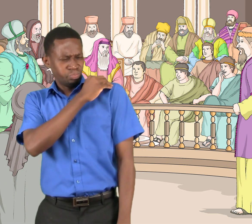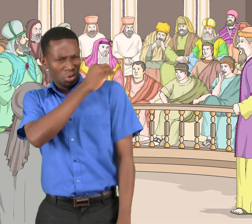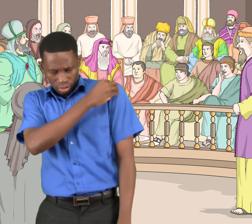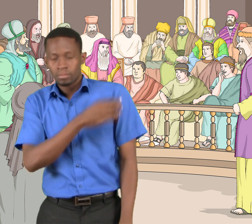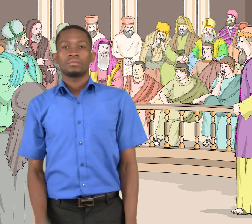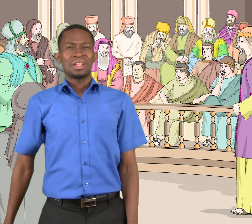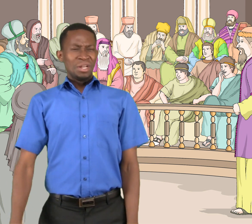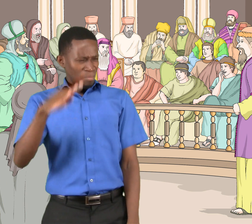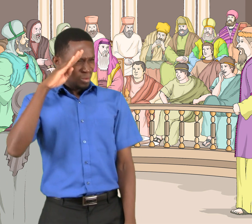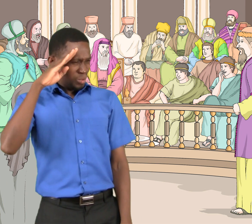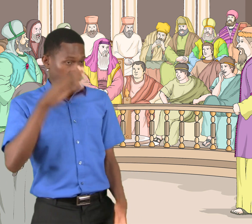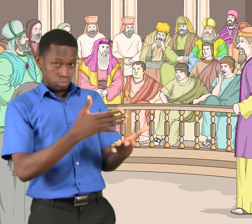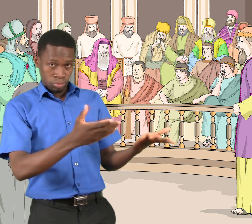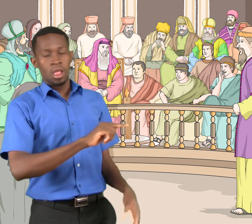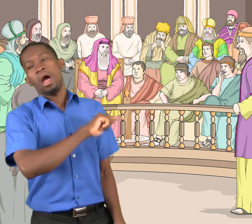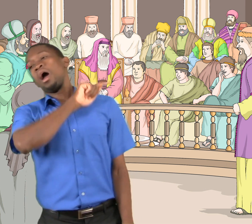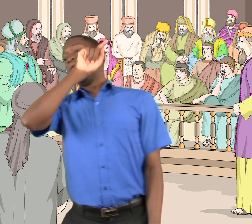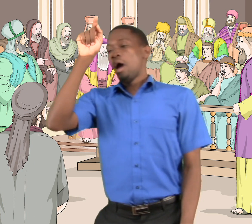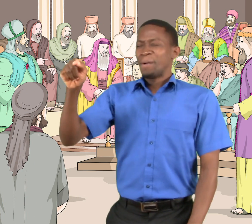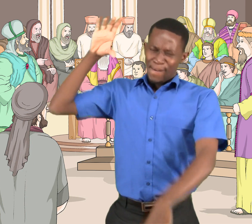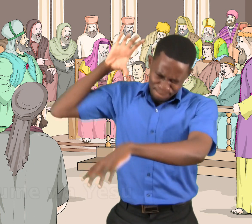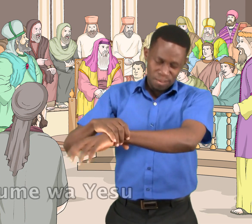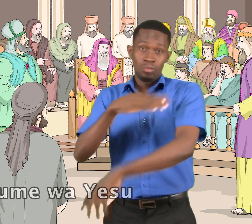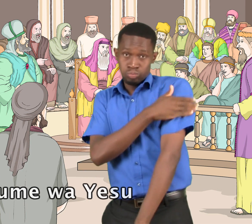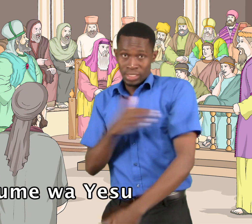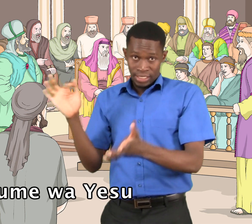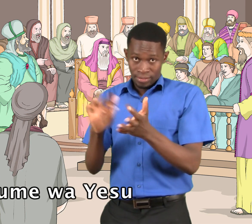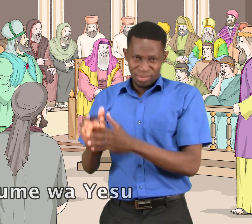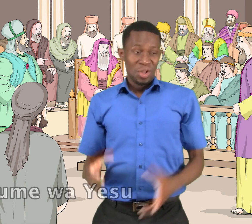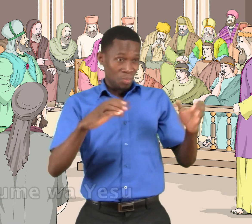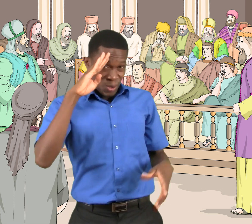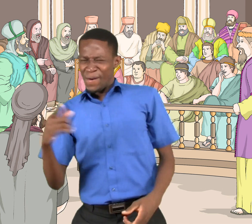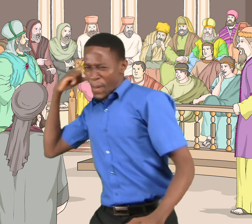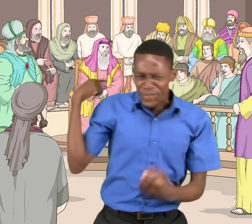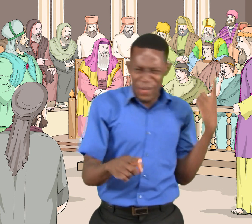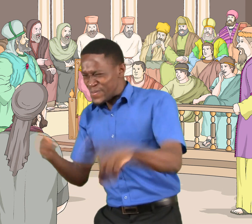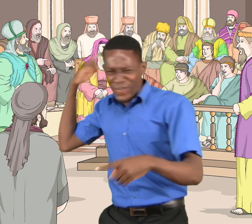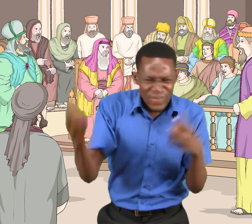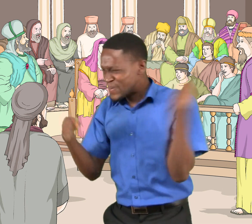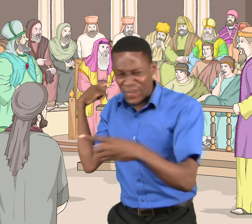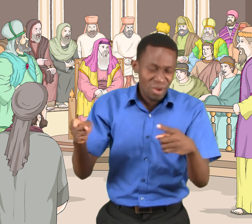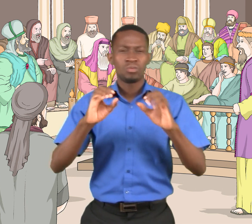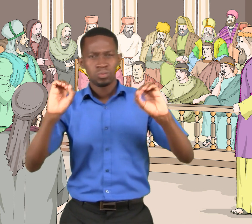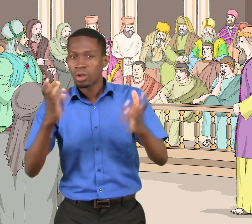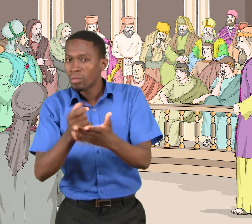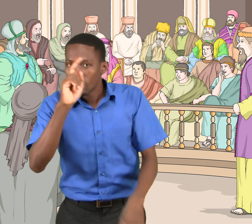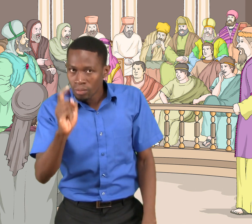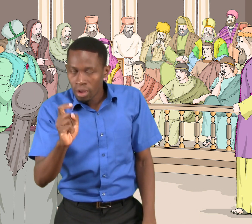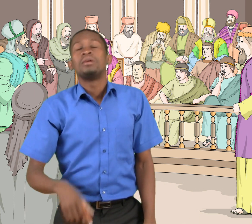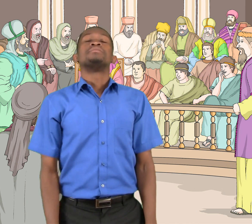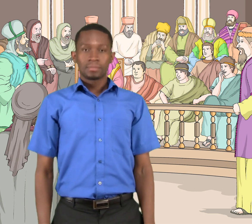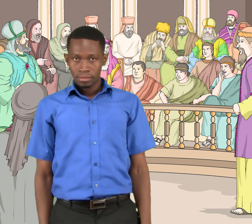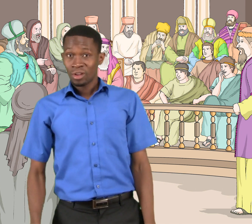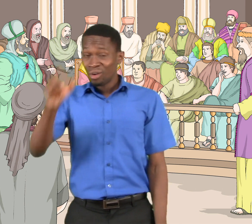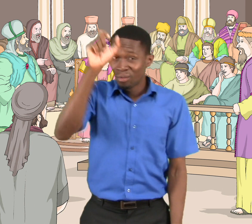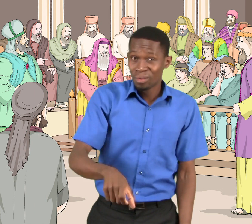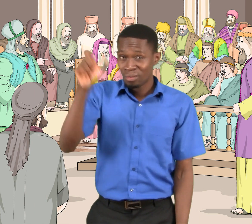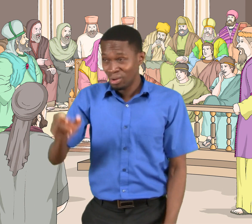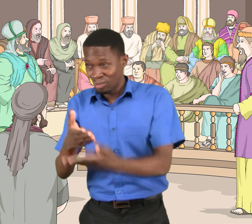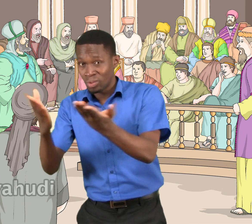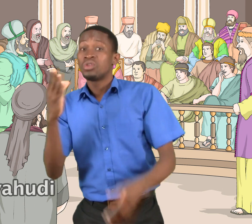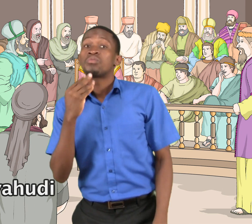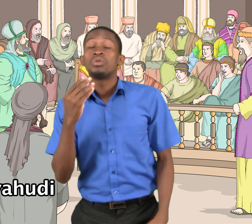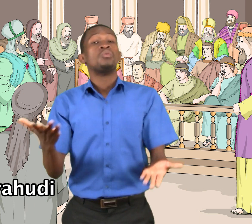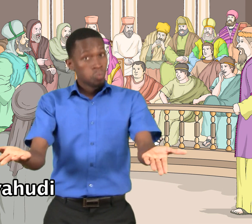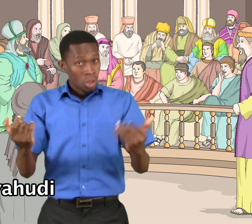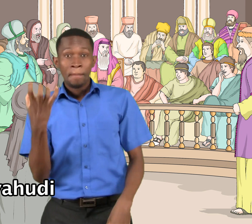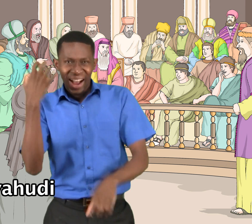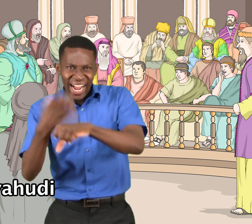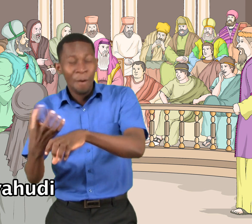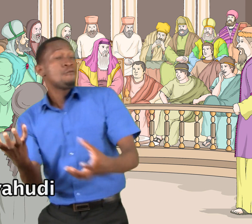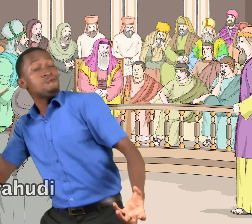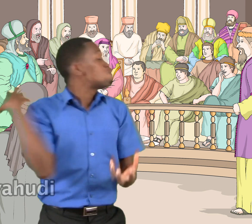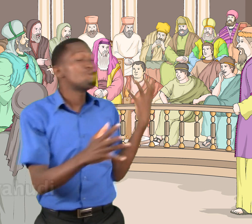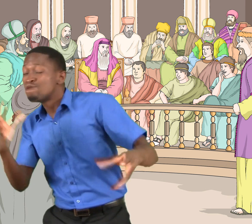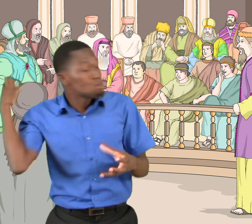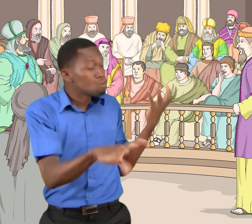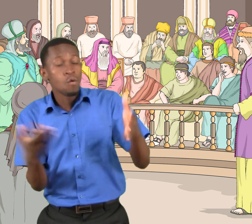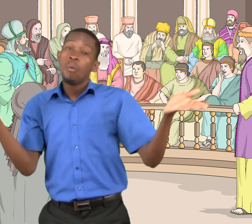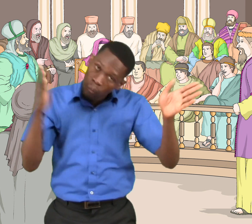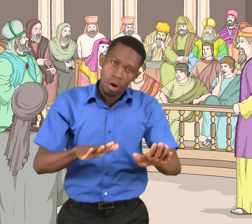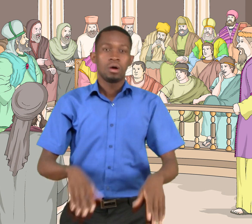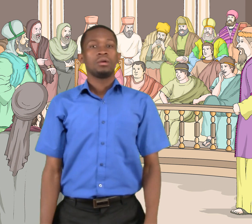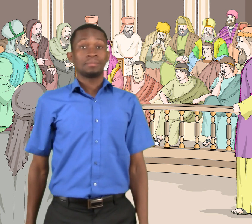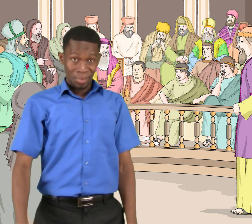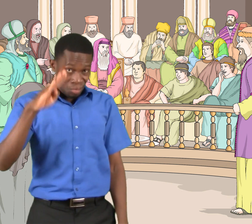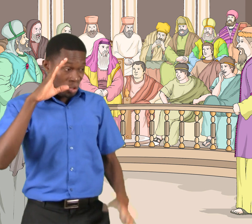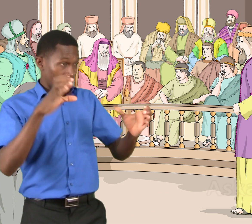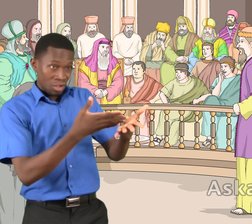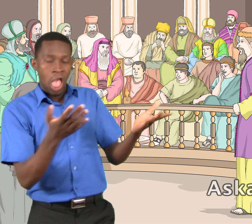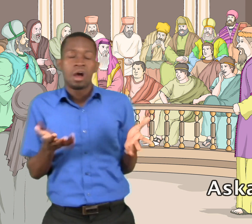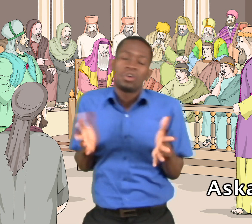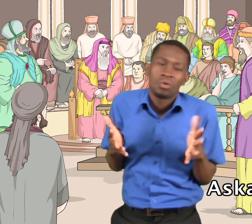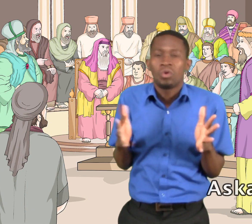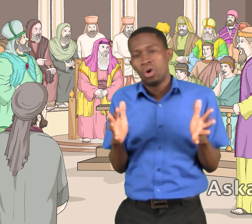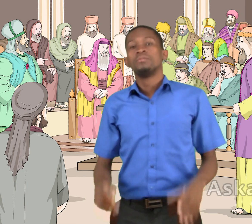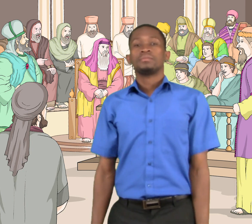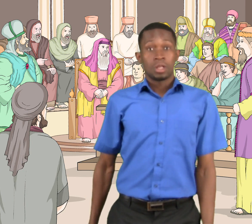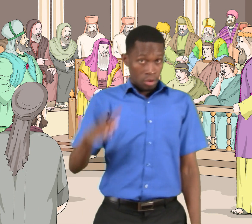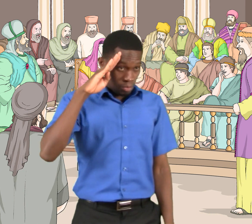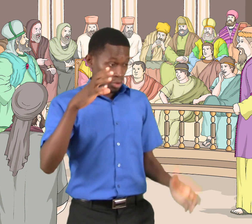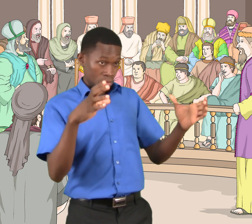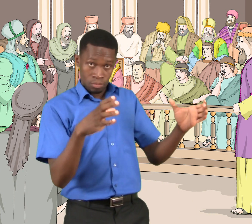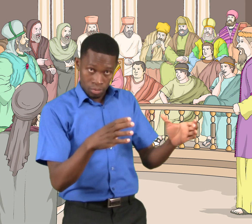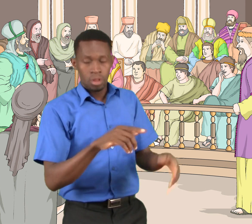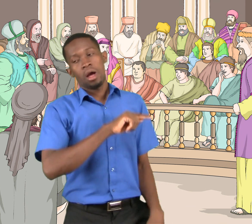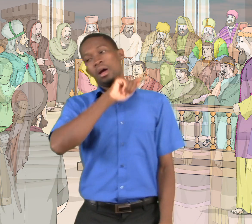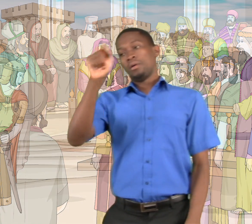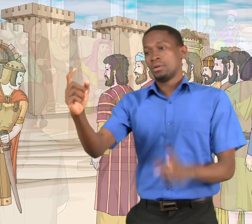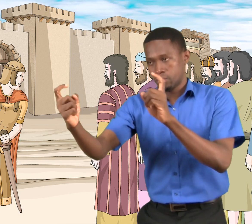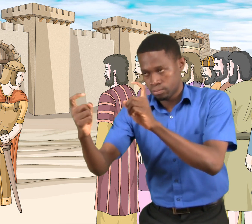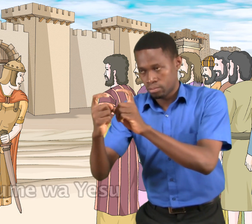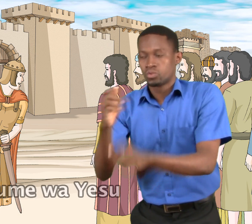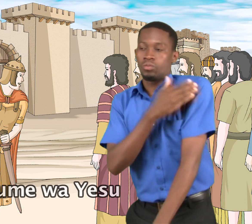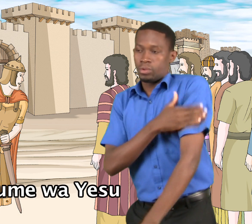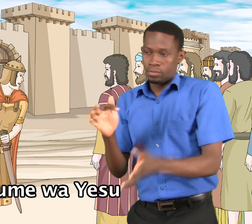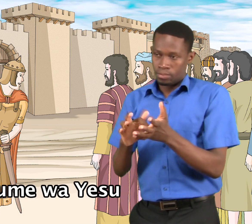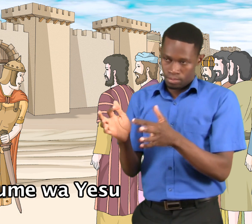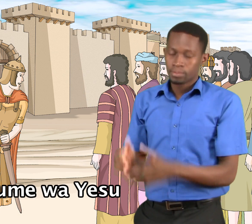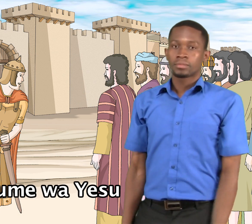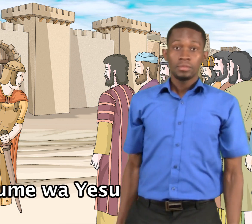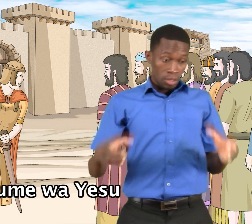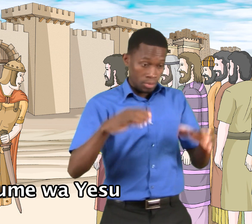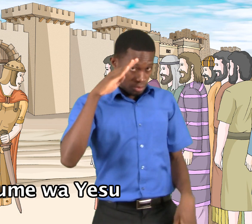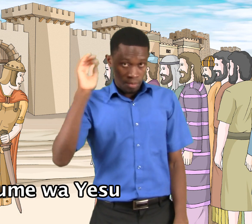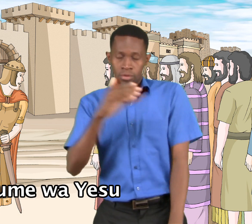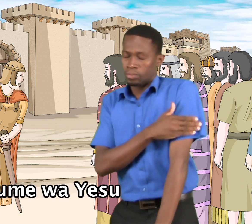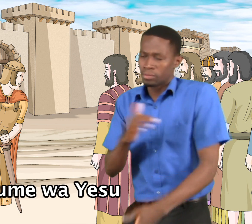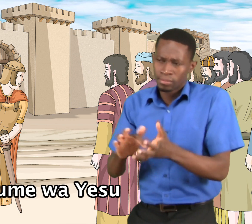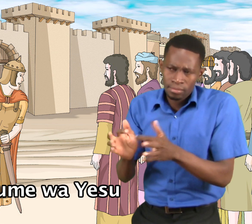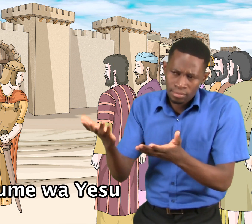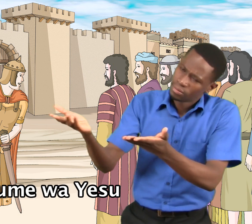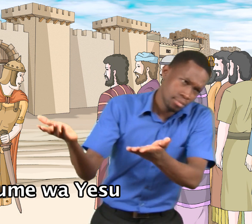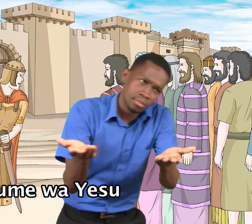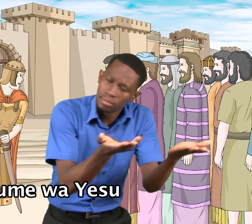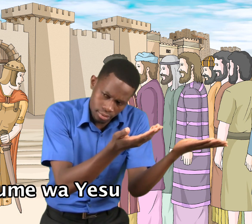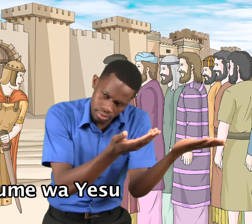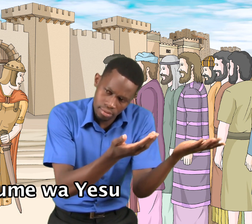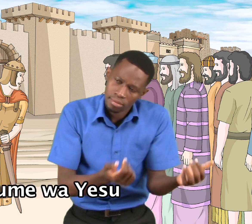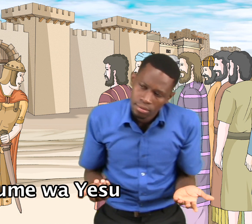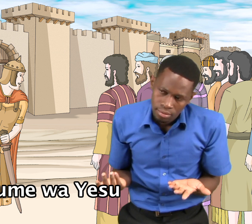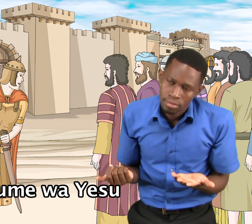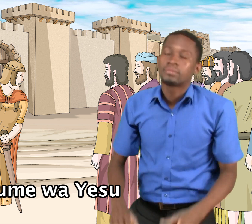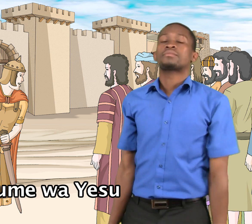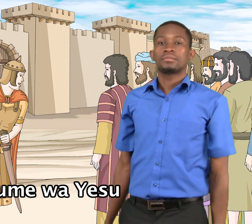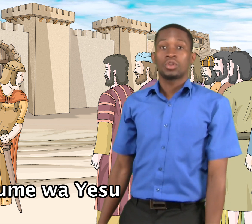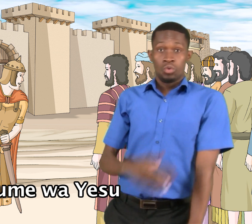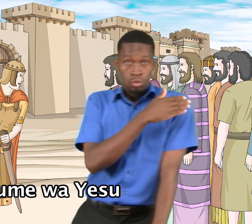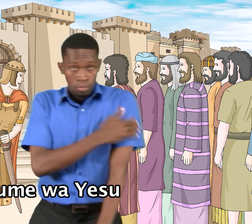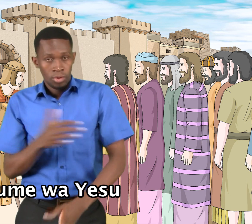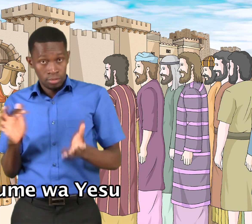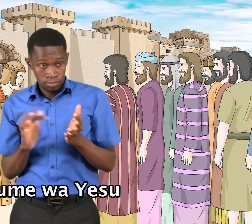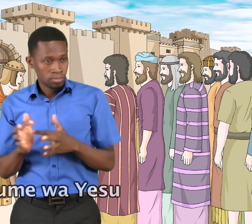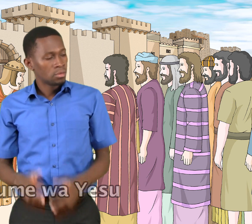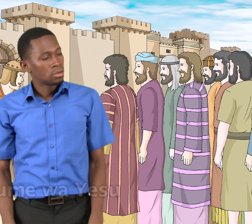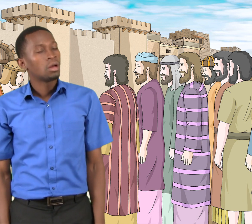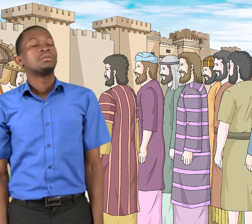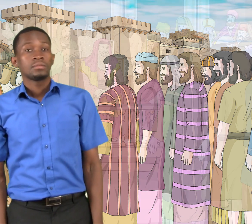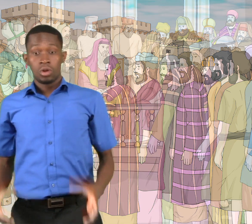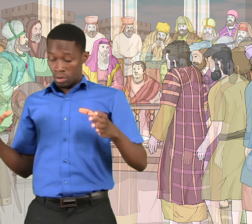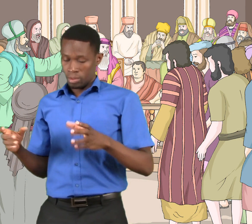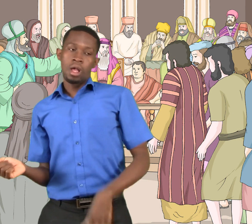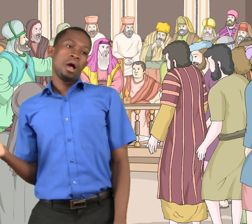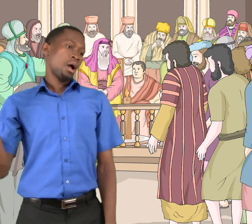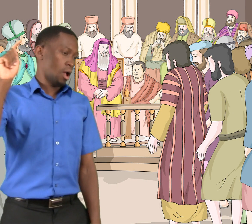At that point, the captain went with the officers and brought the apostles—but not by force, for fear the people would stone them.